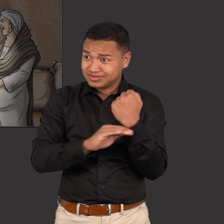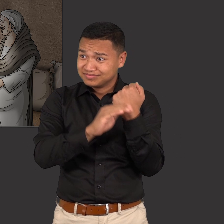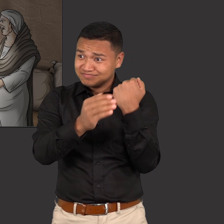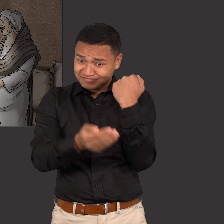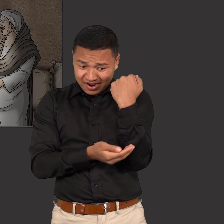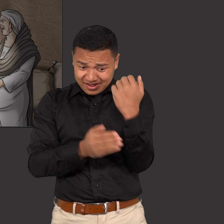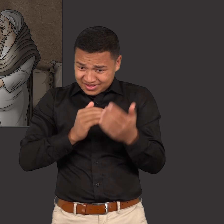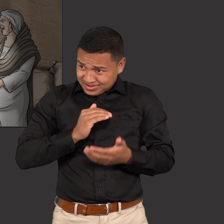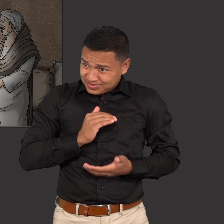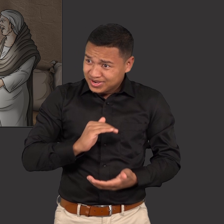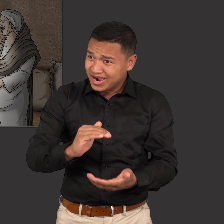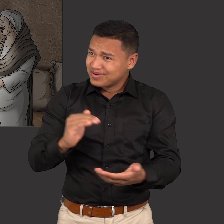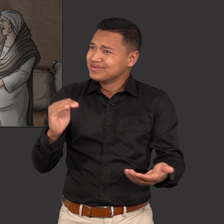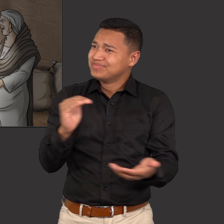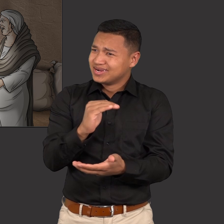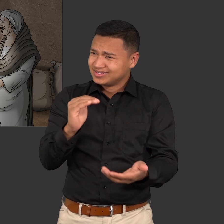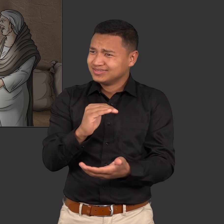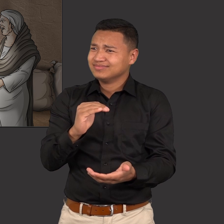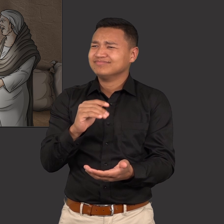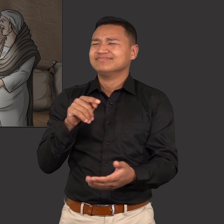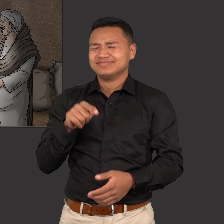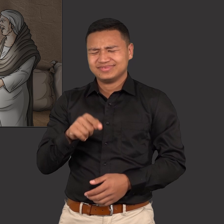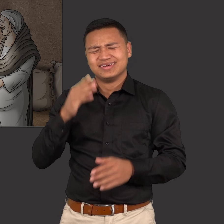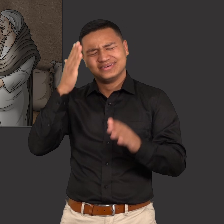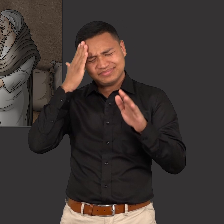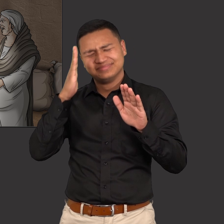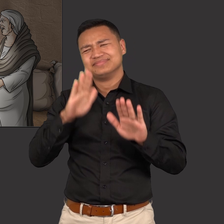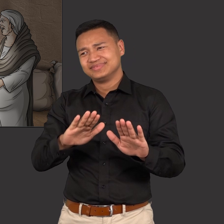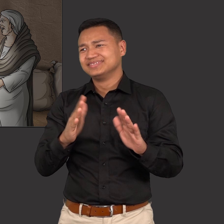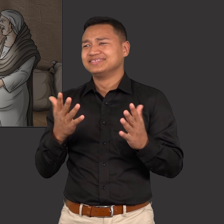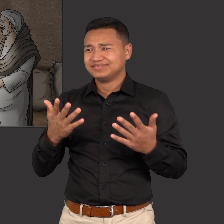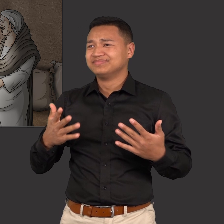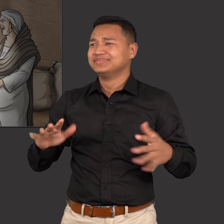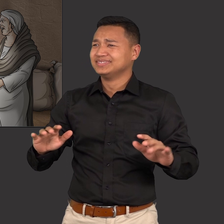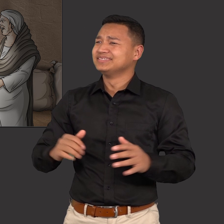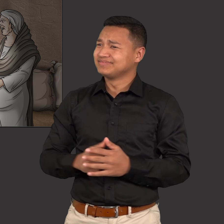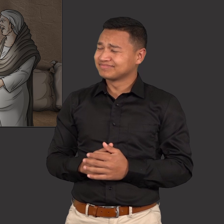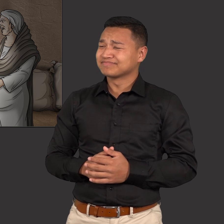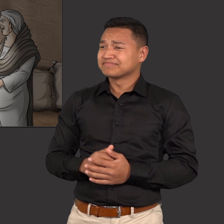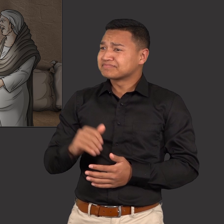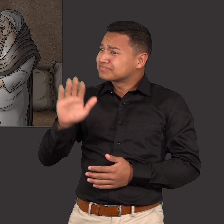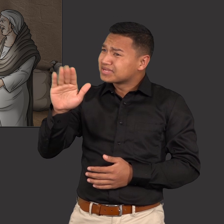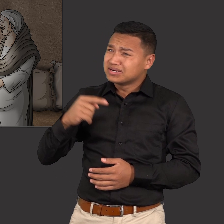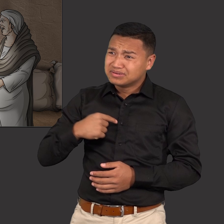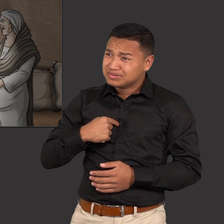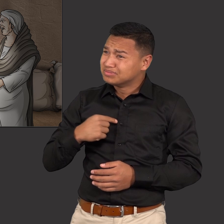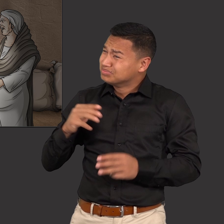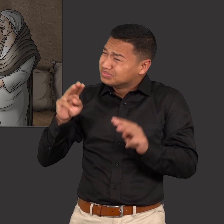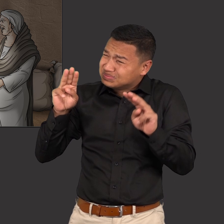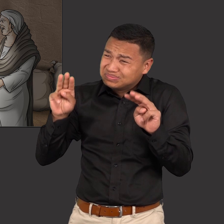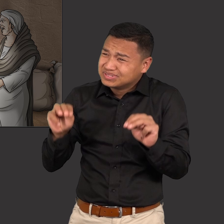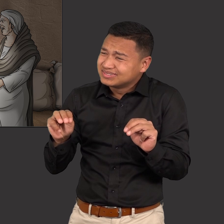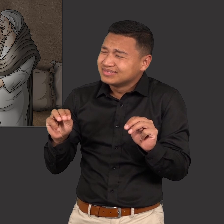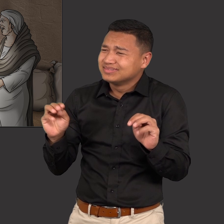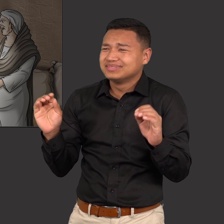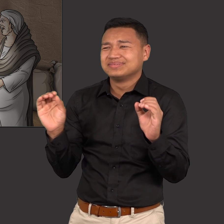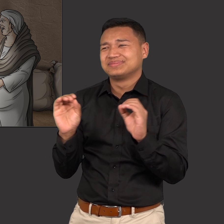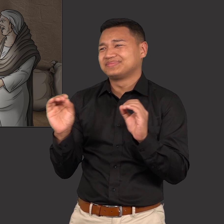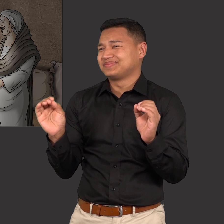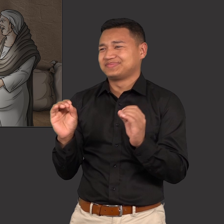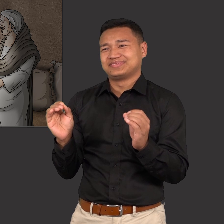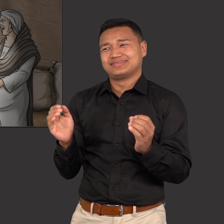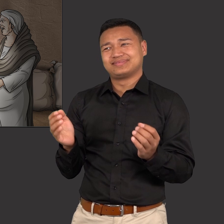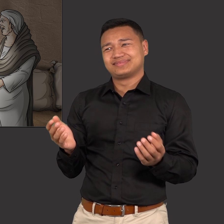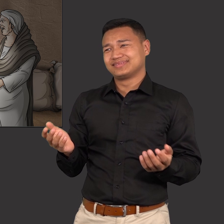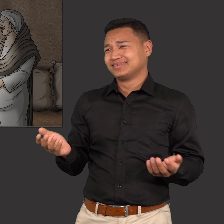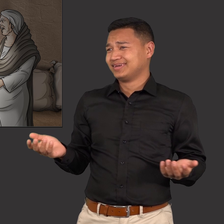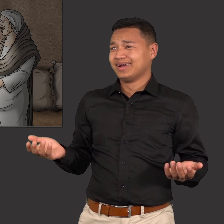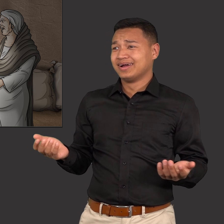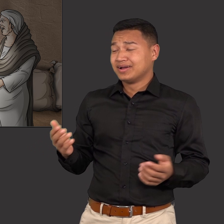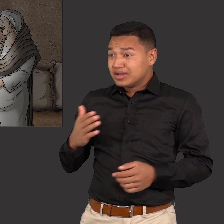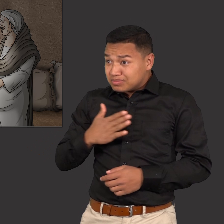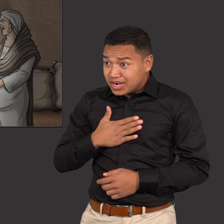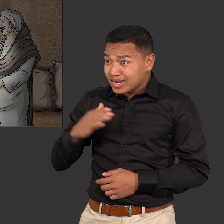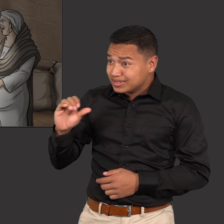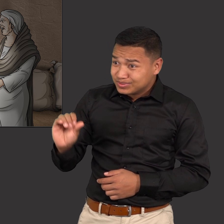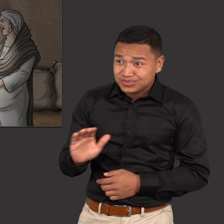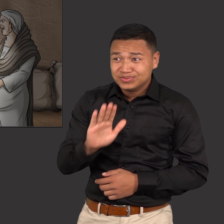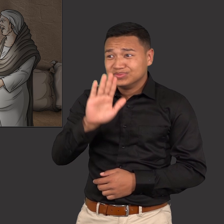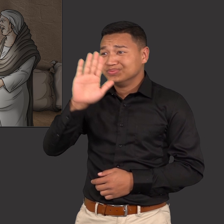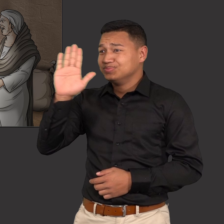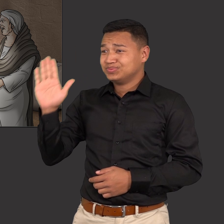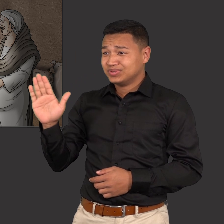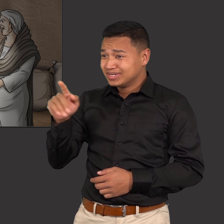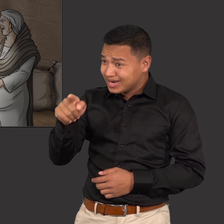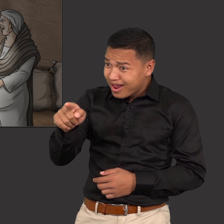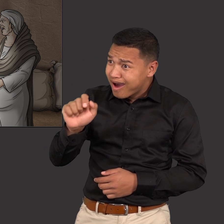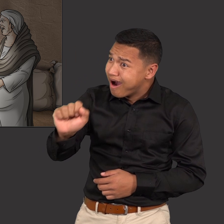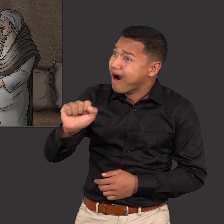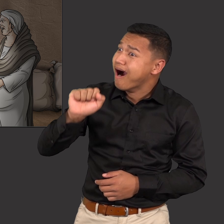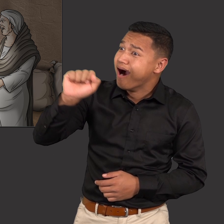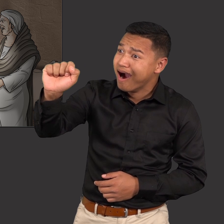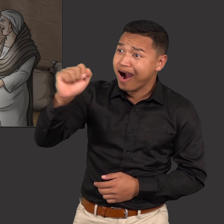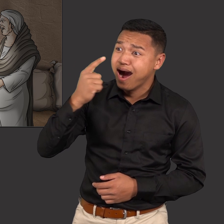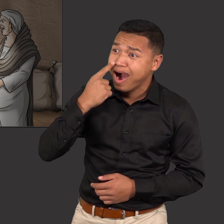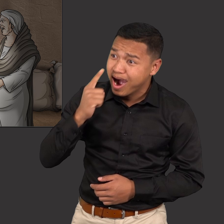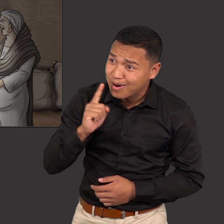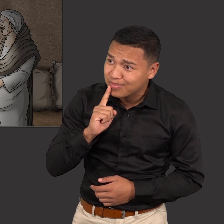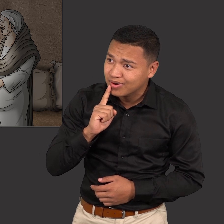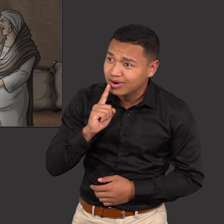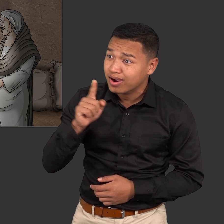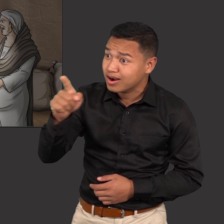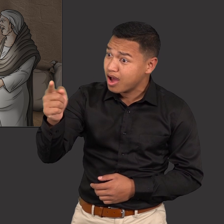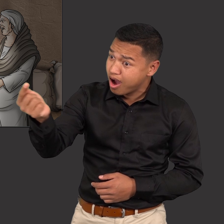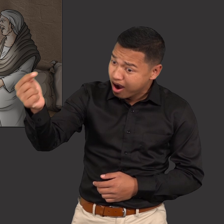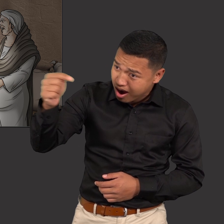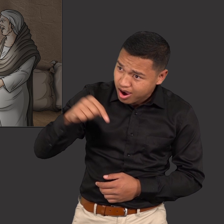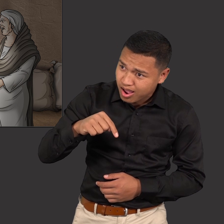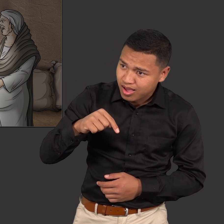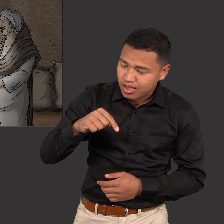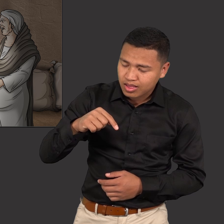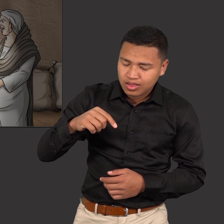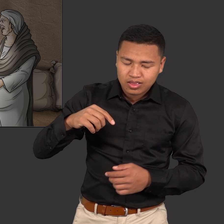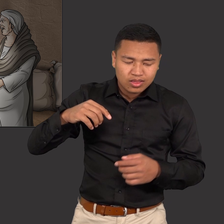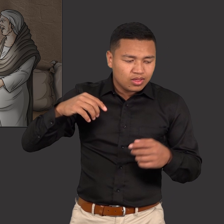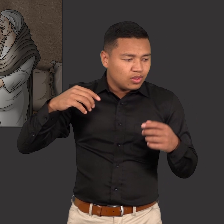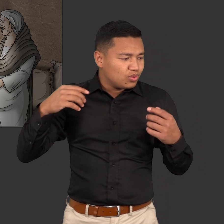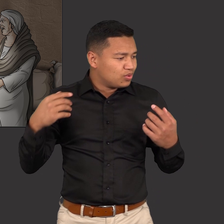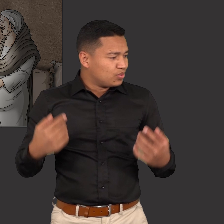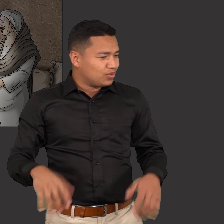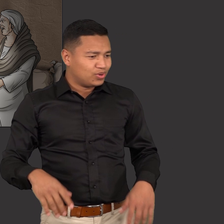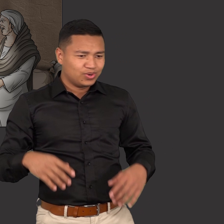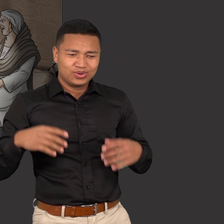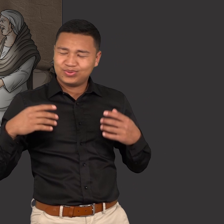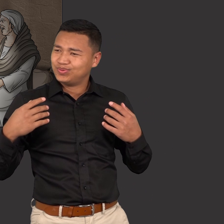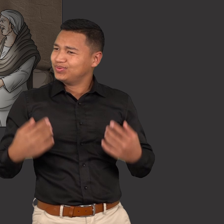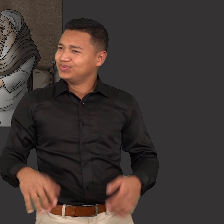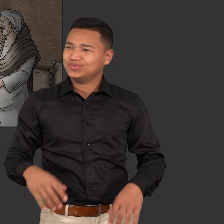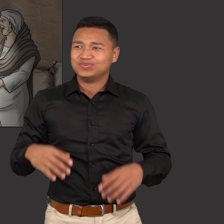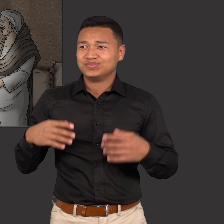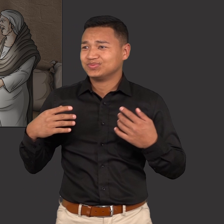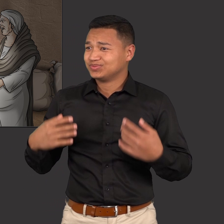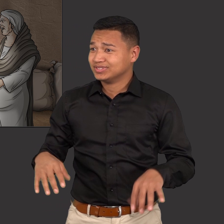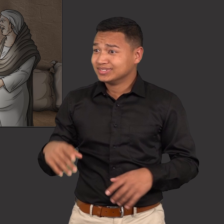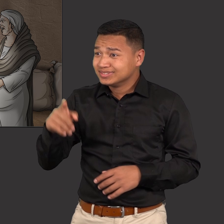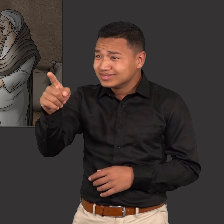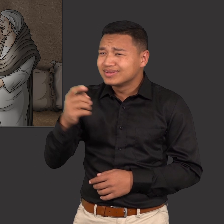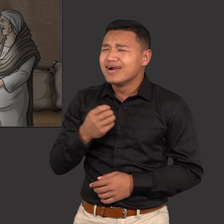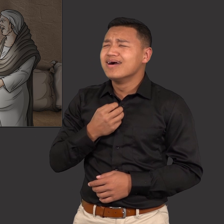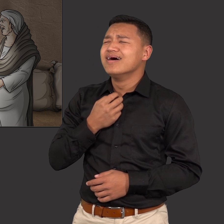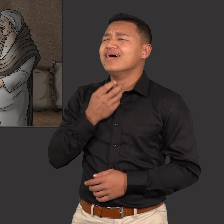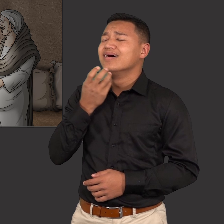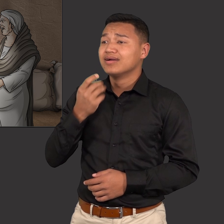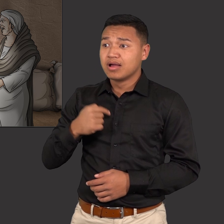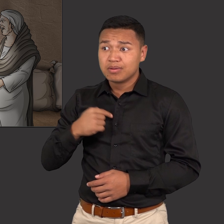And why am I so honored, that the mother of my Lord should come to me?